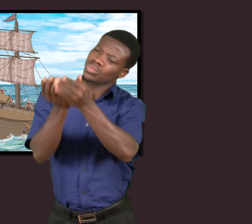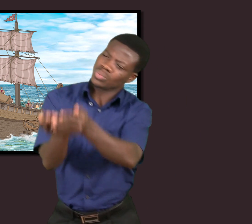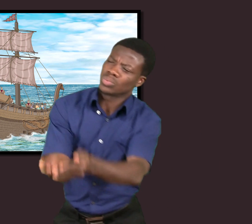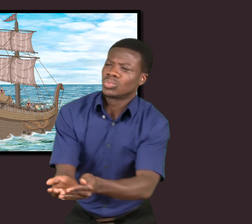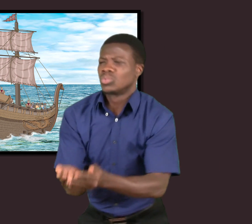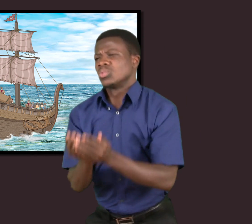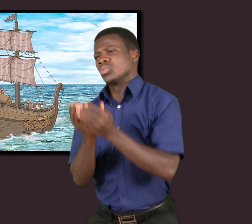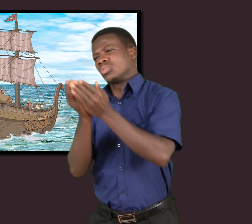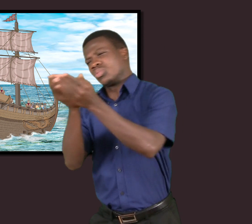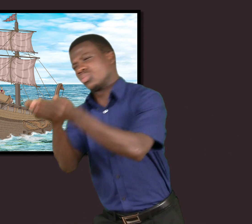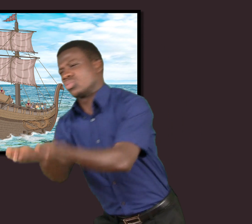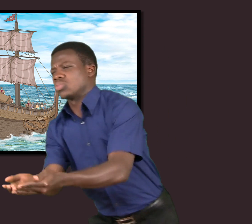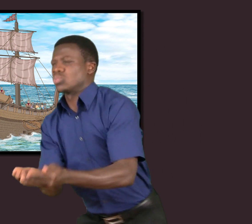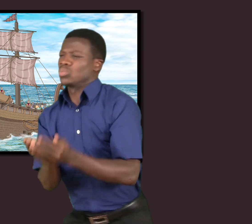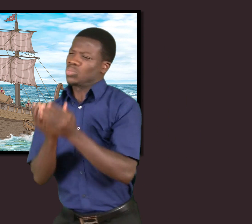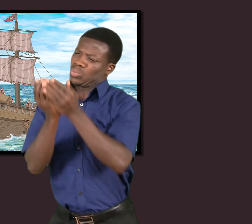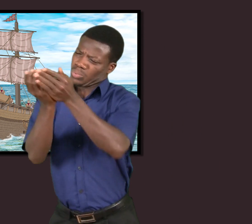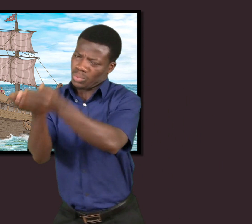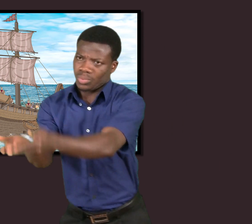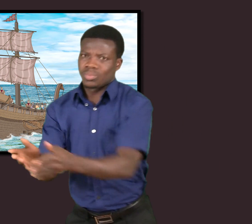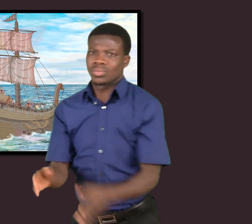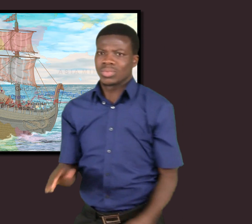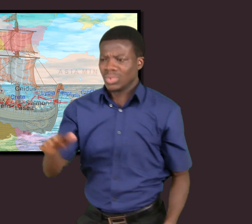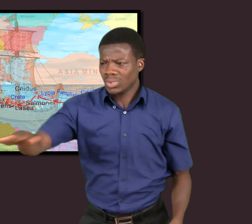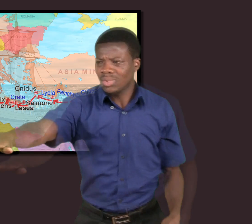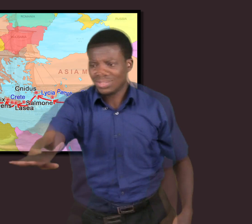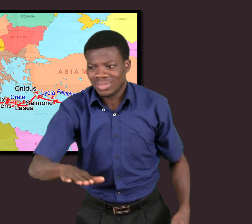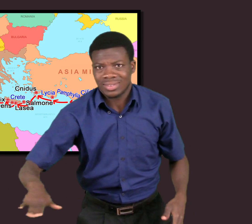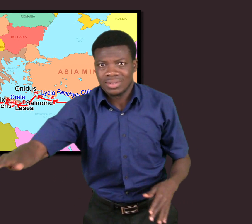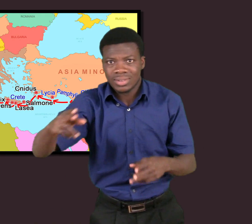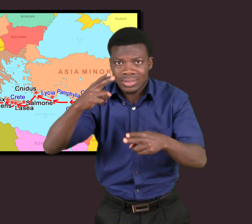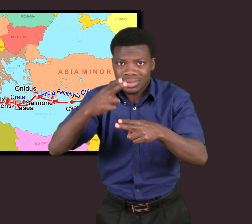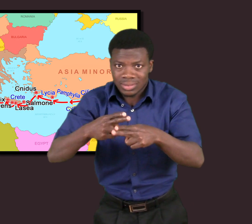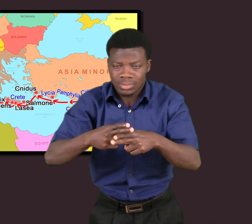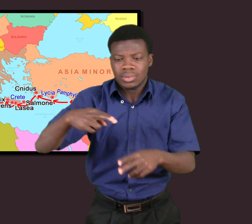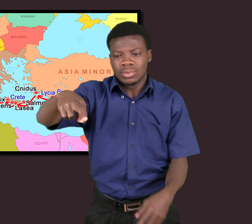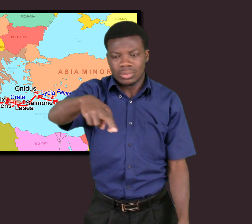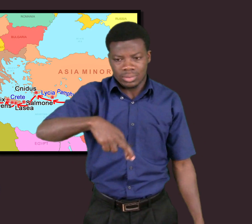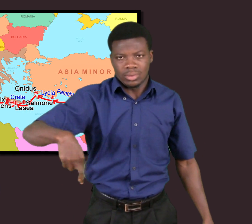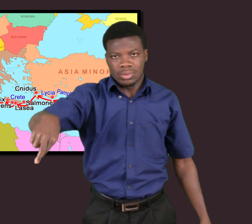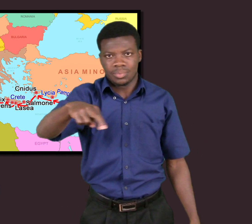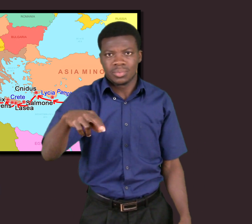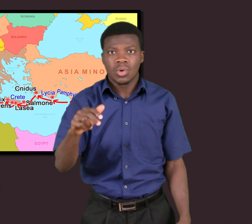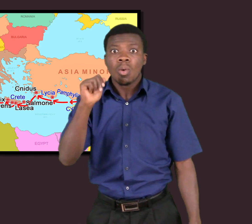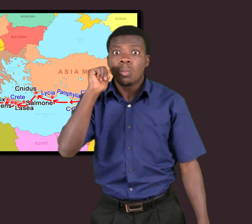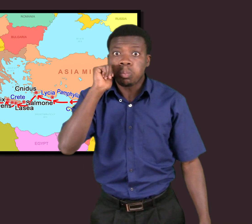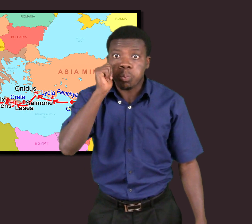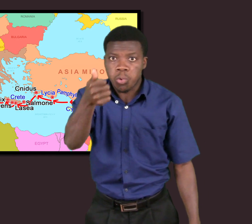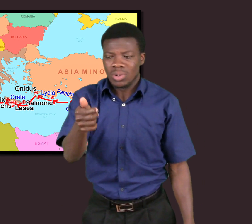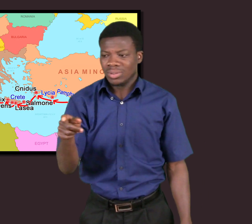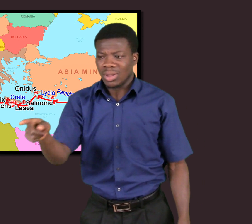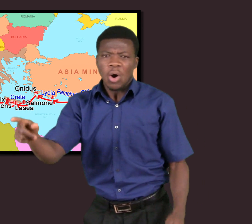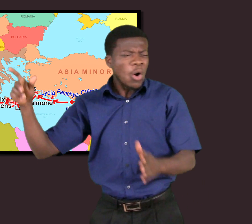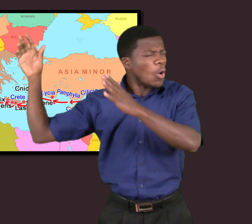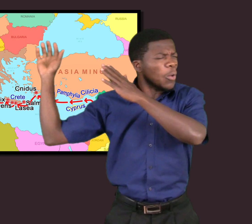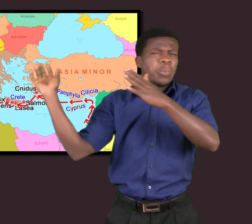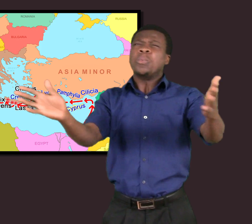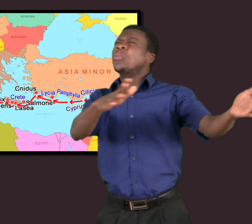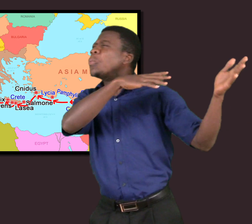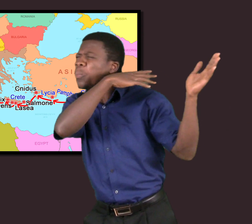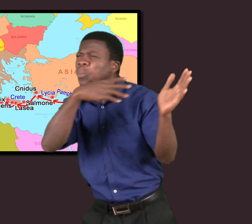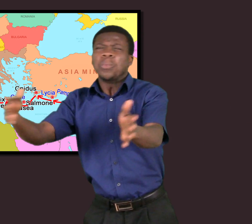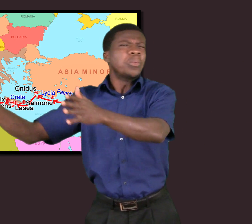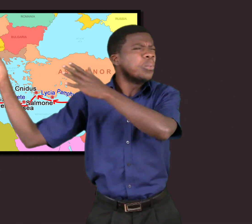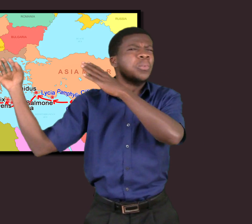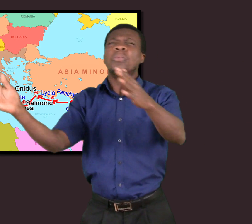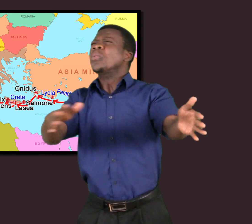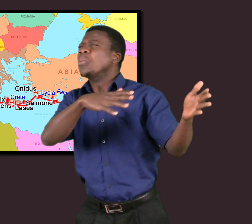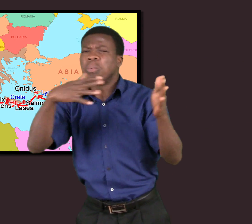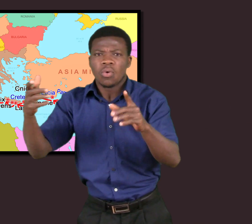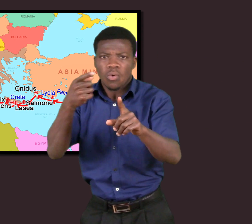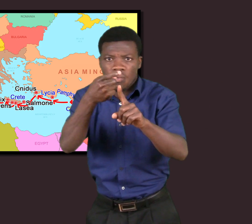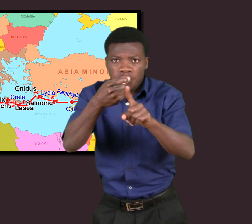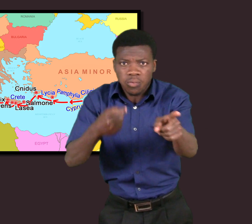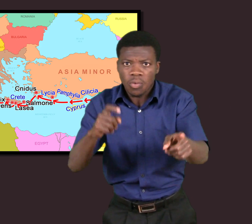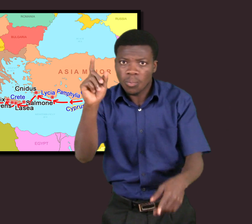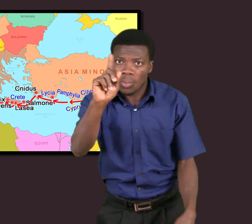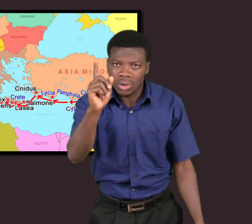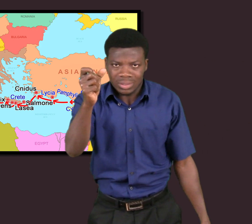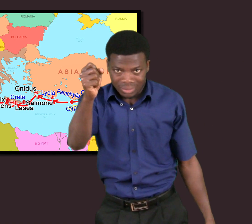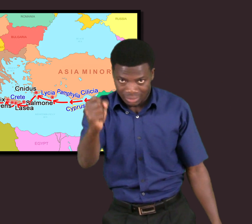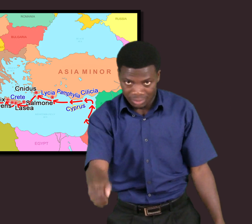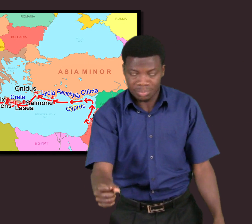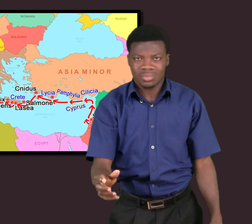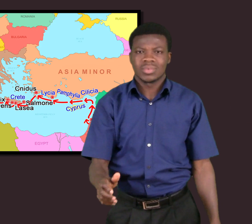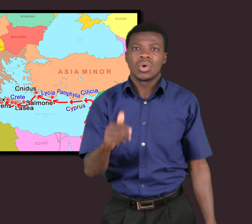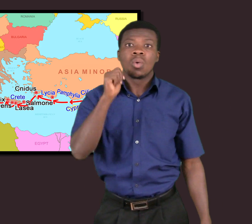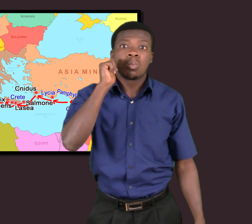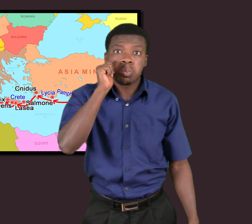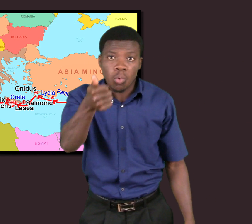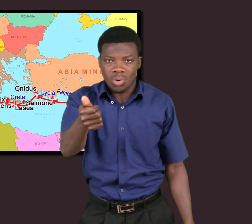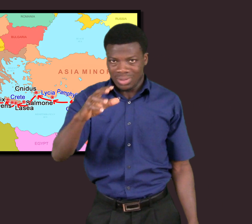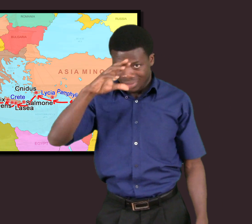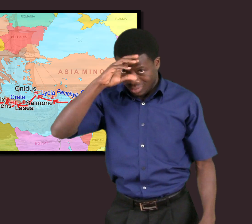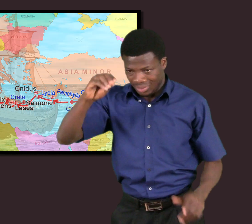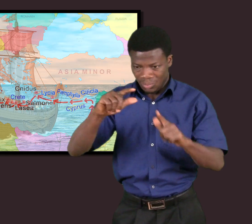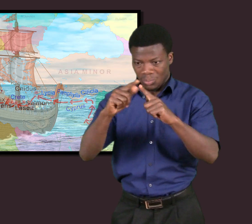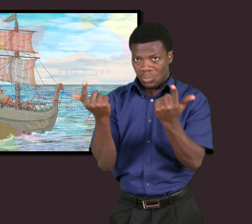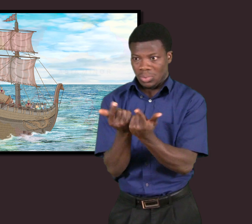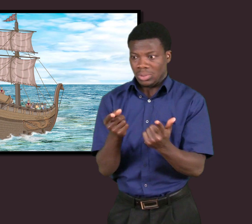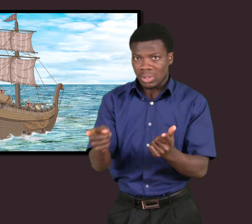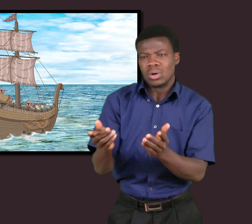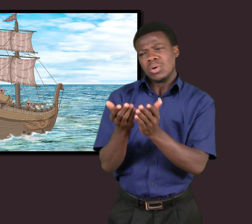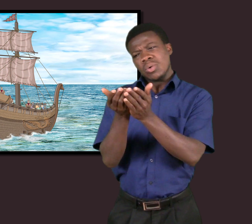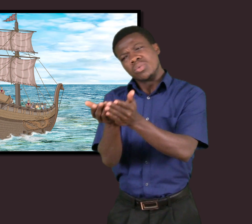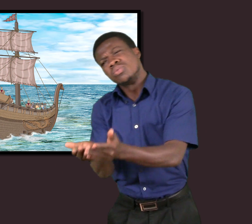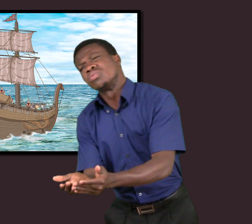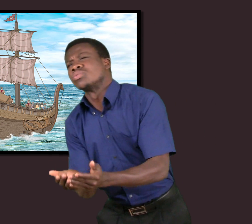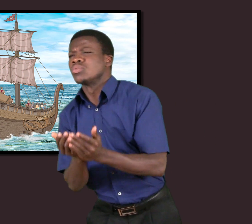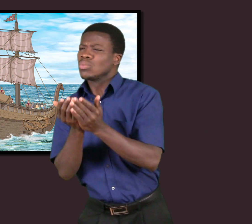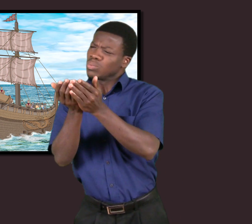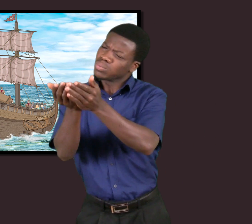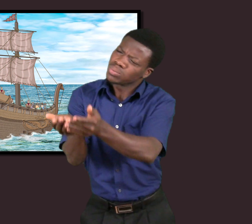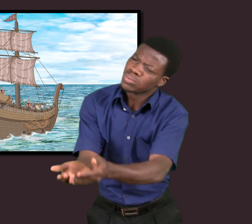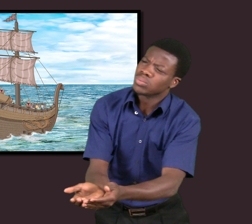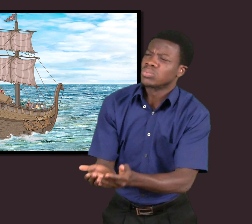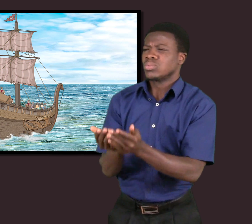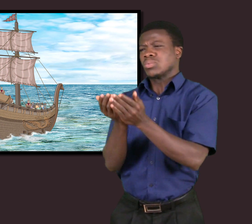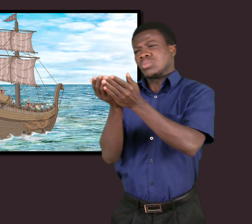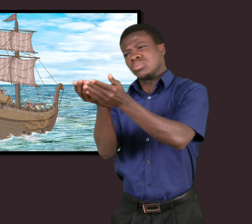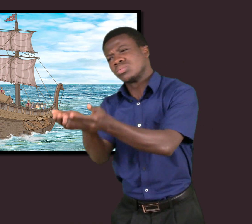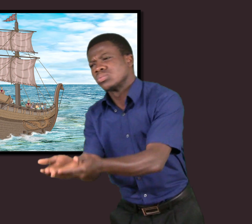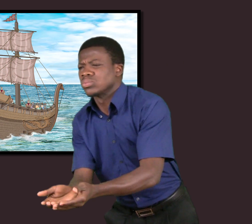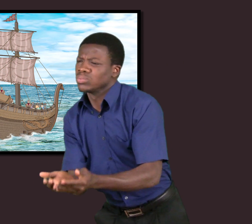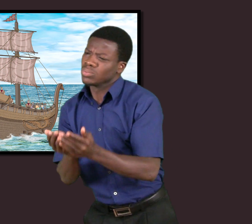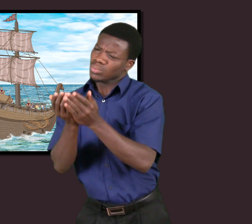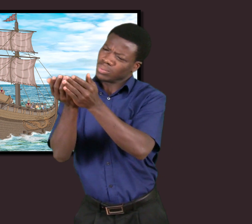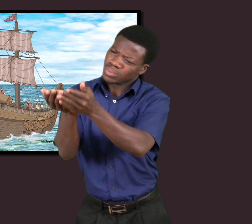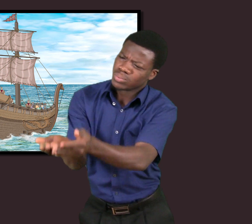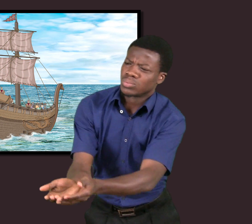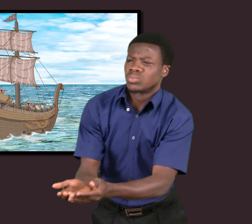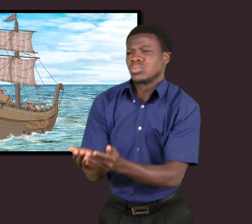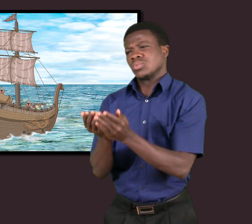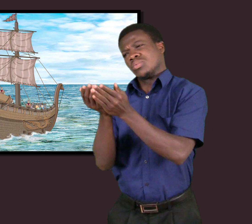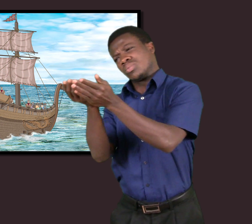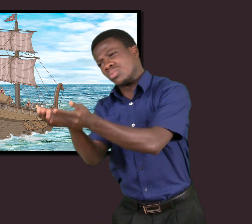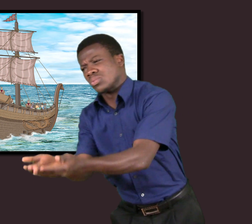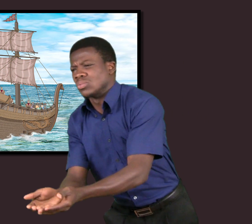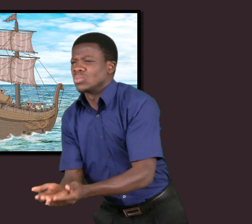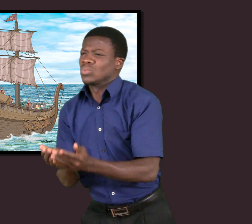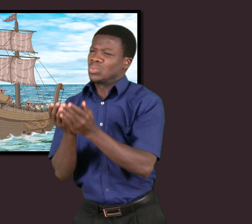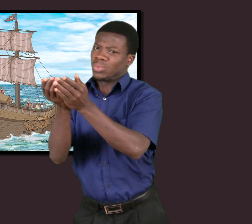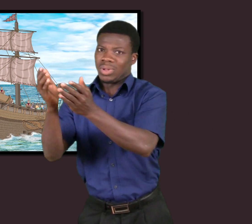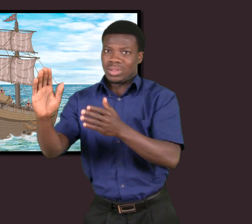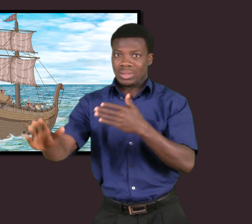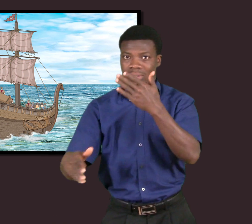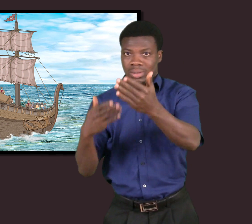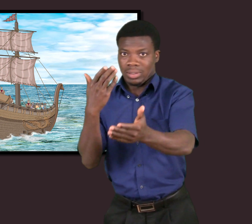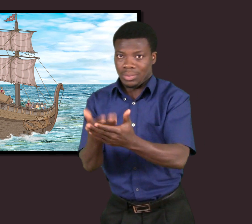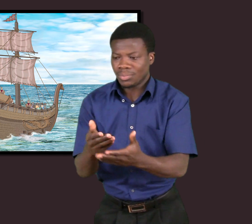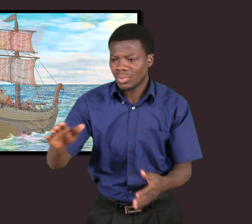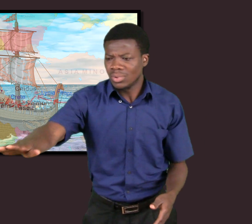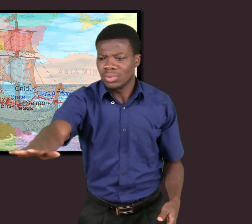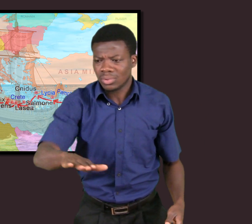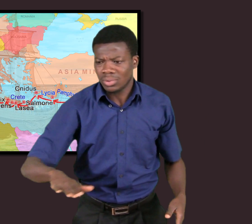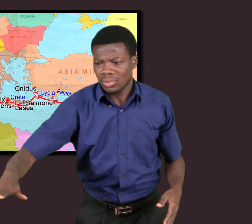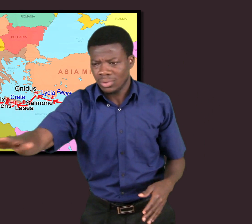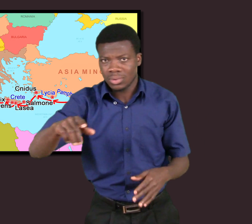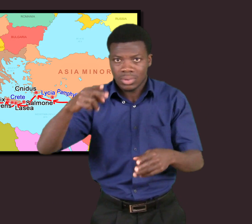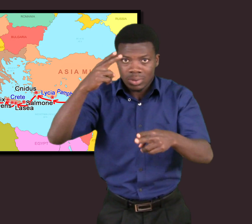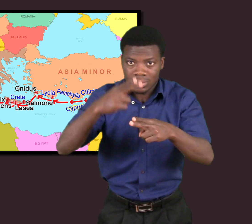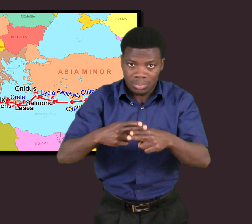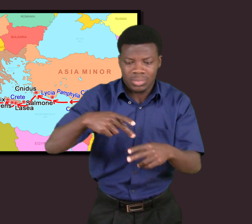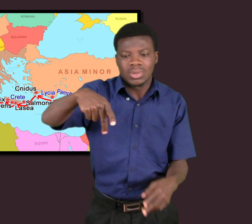From there we weighed anchor and came to Rhegium.